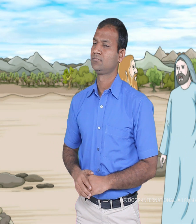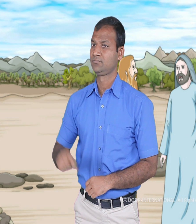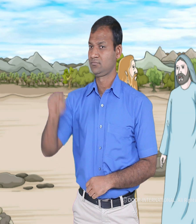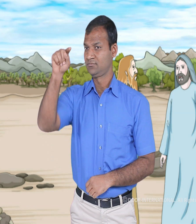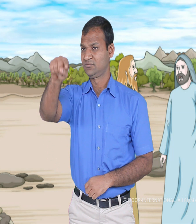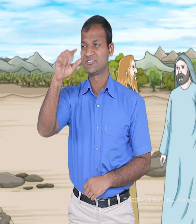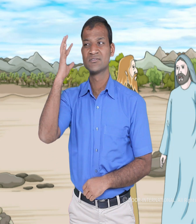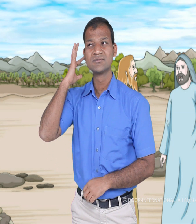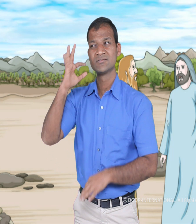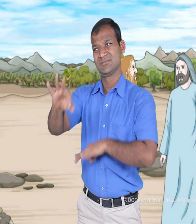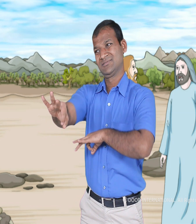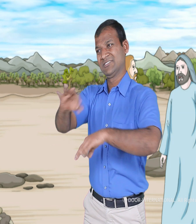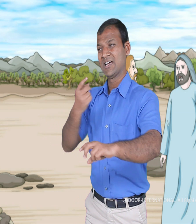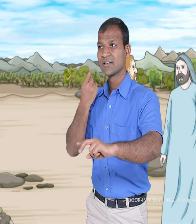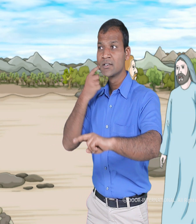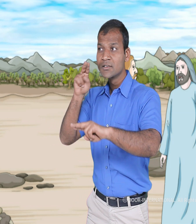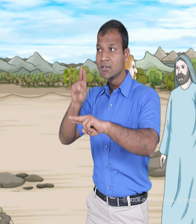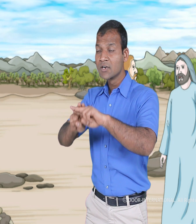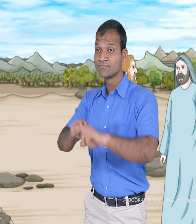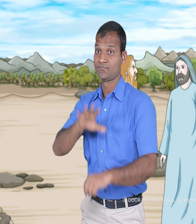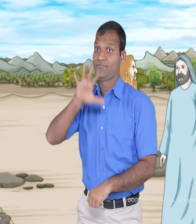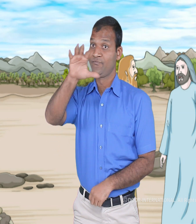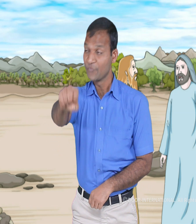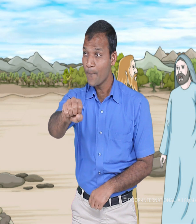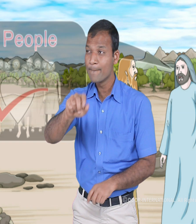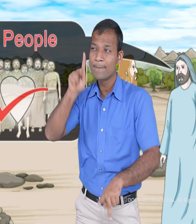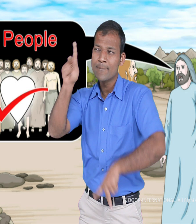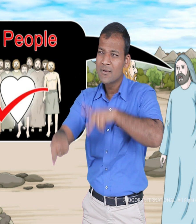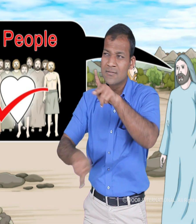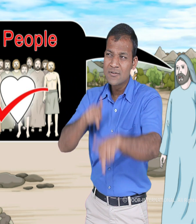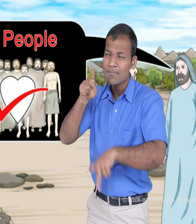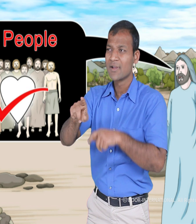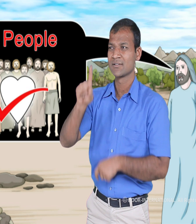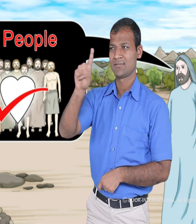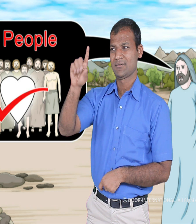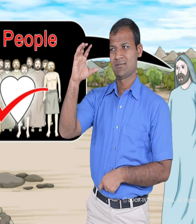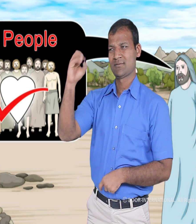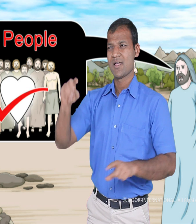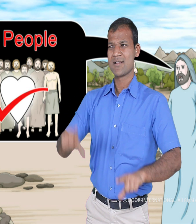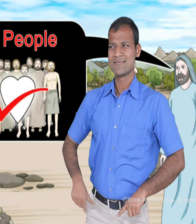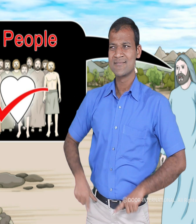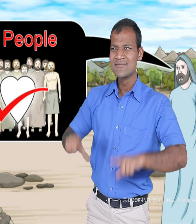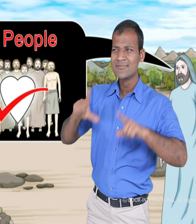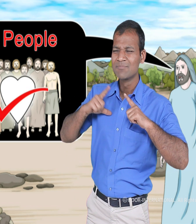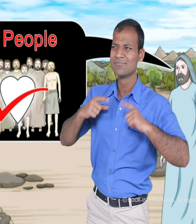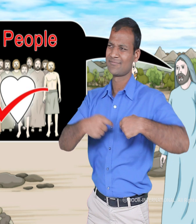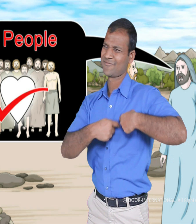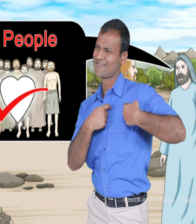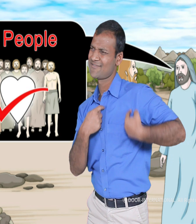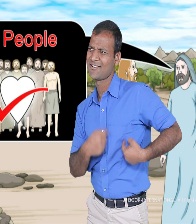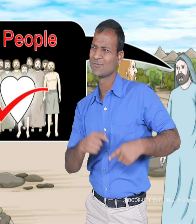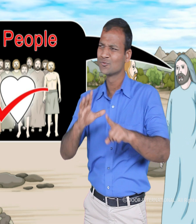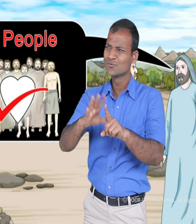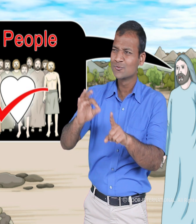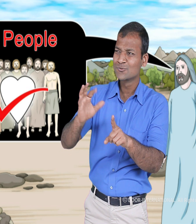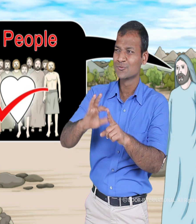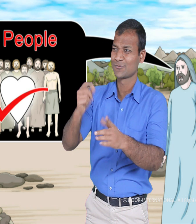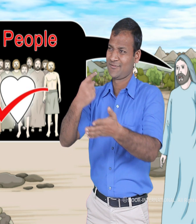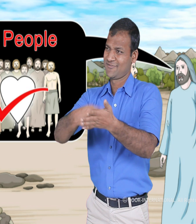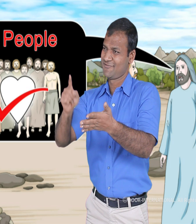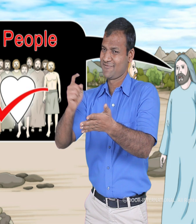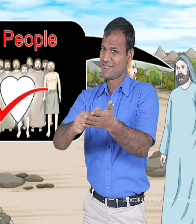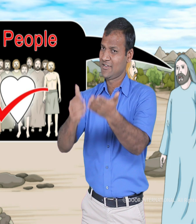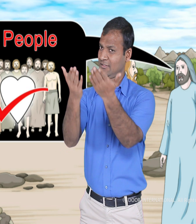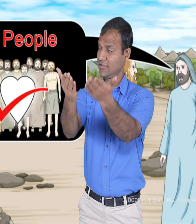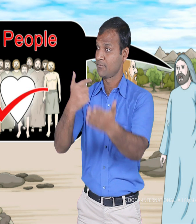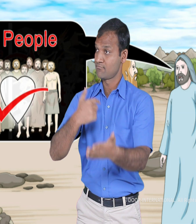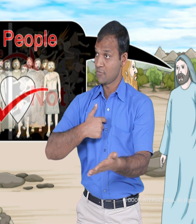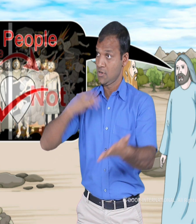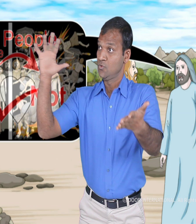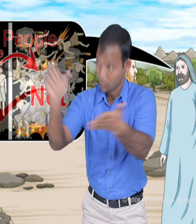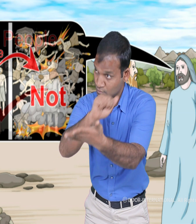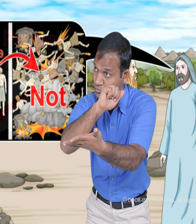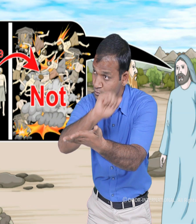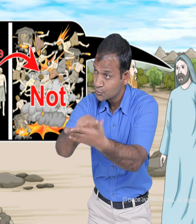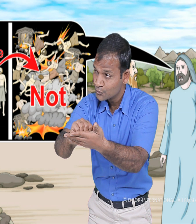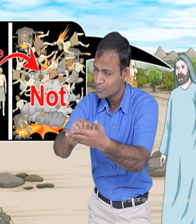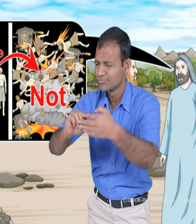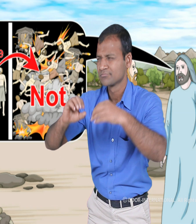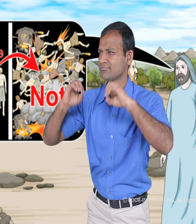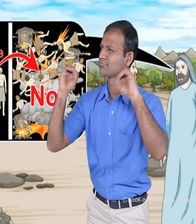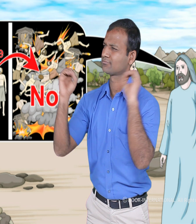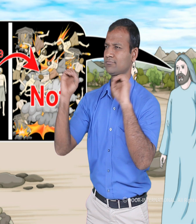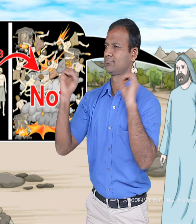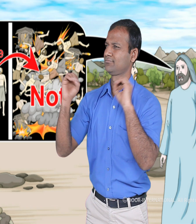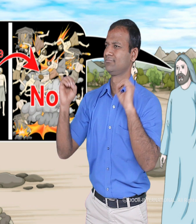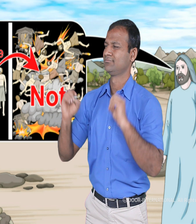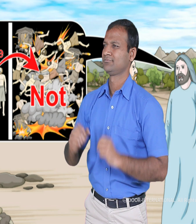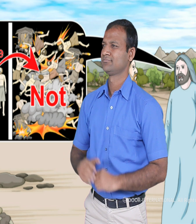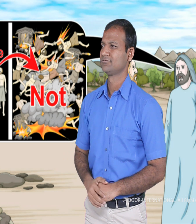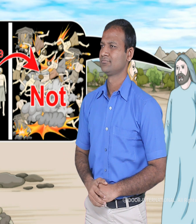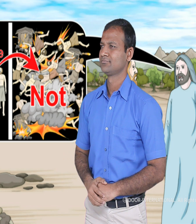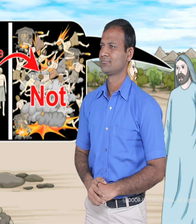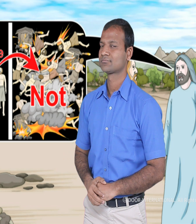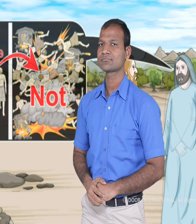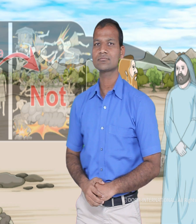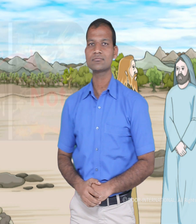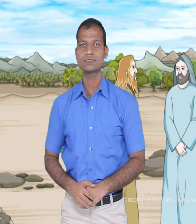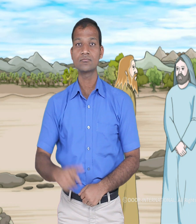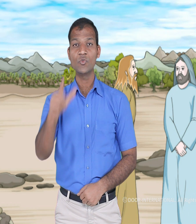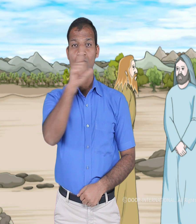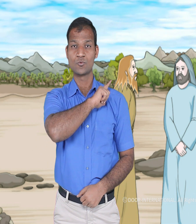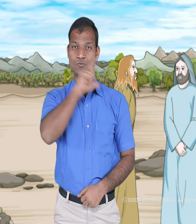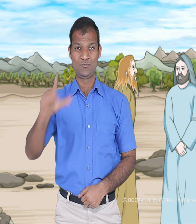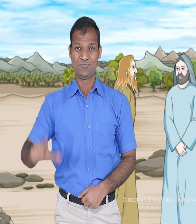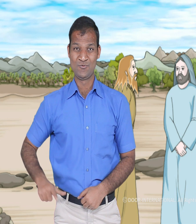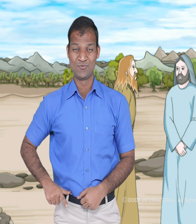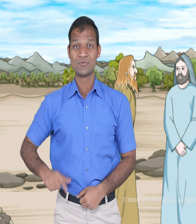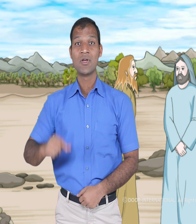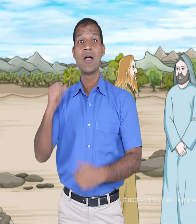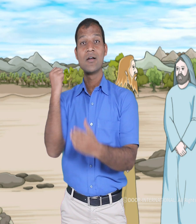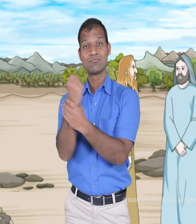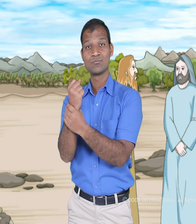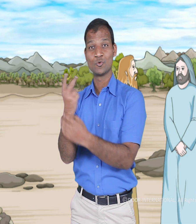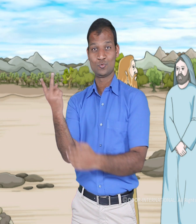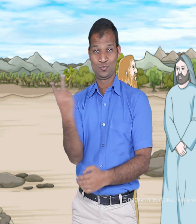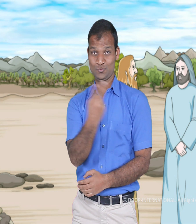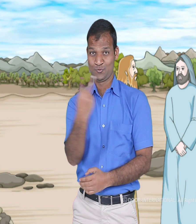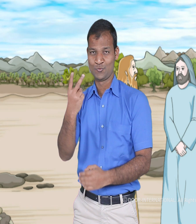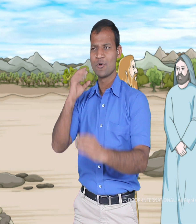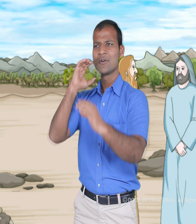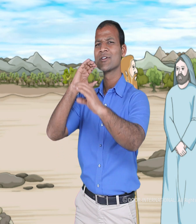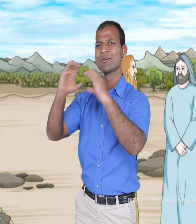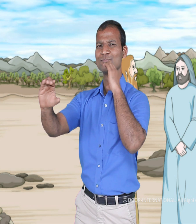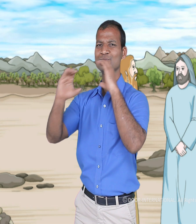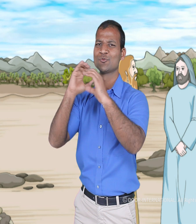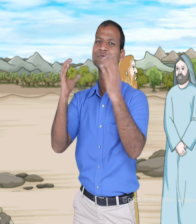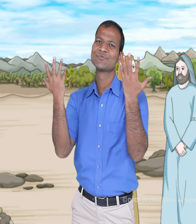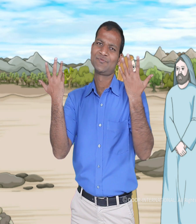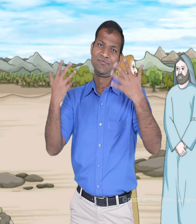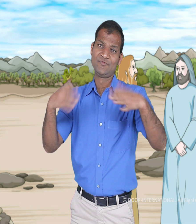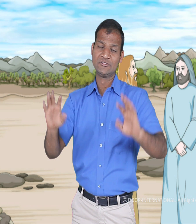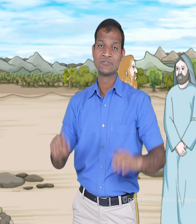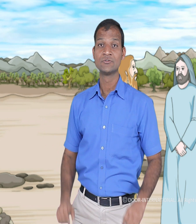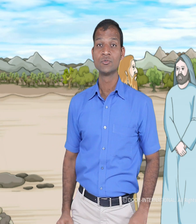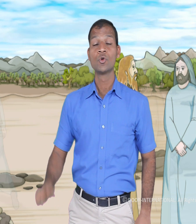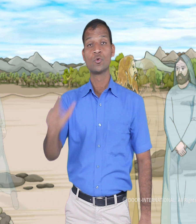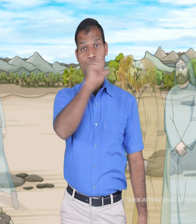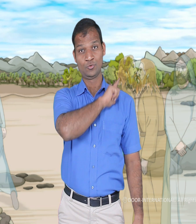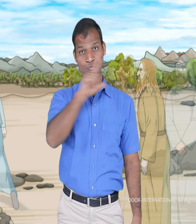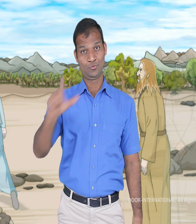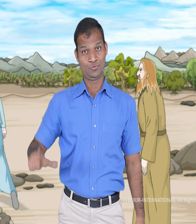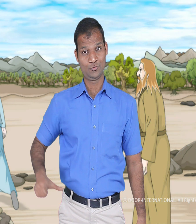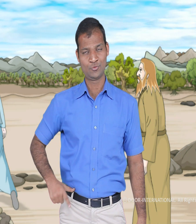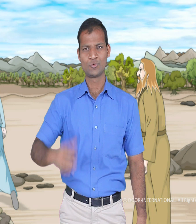And He answered, “On account of the ten, I will not destroy it.”